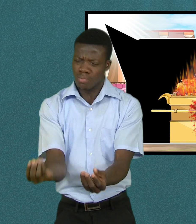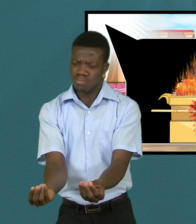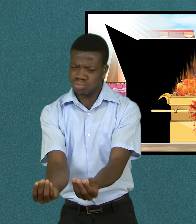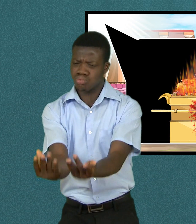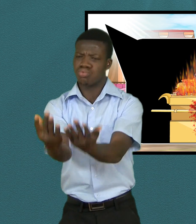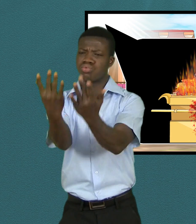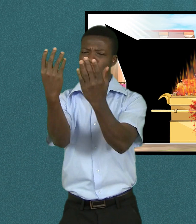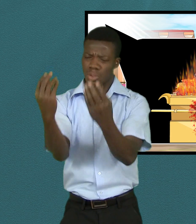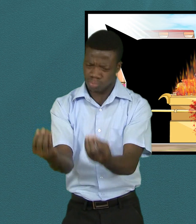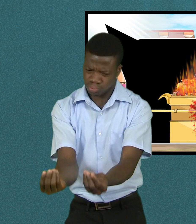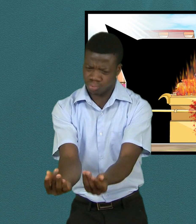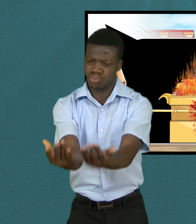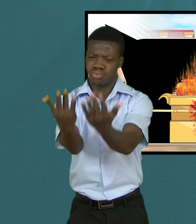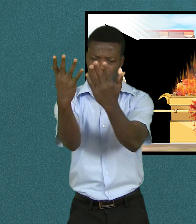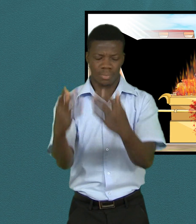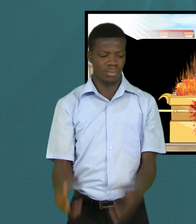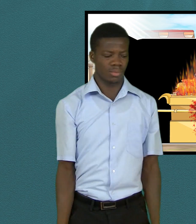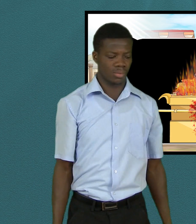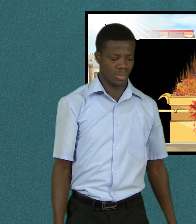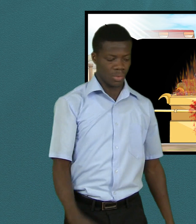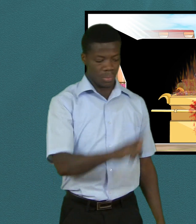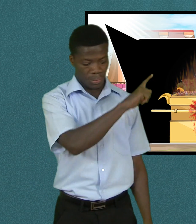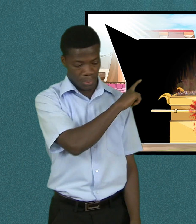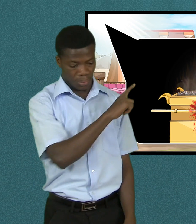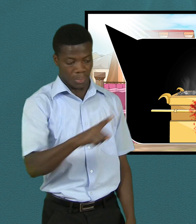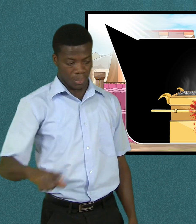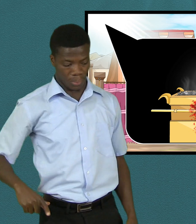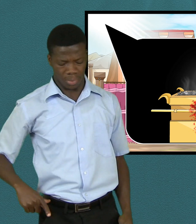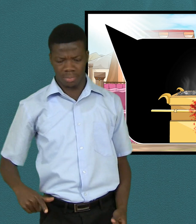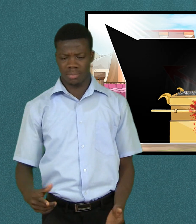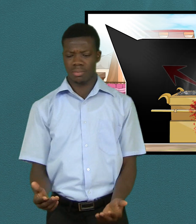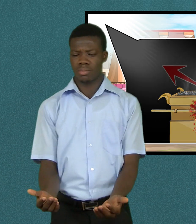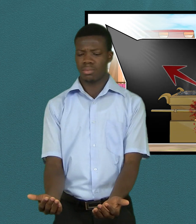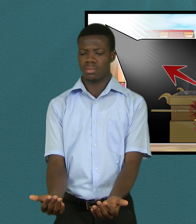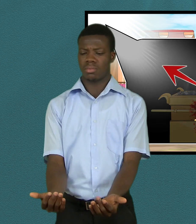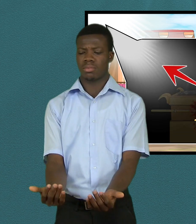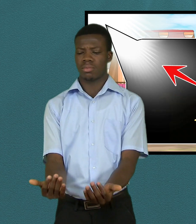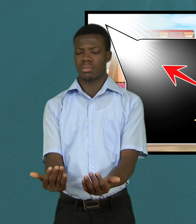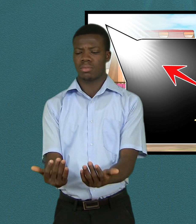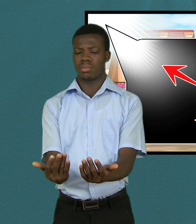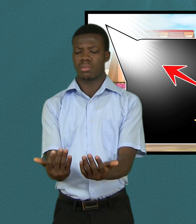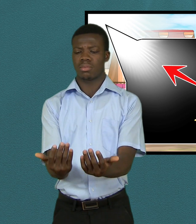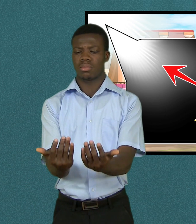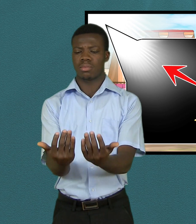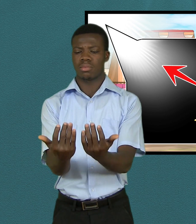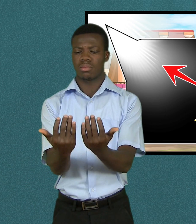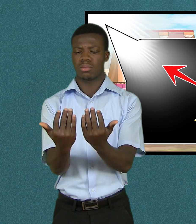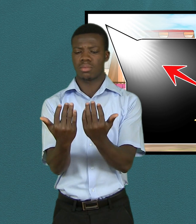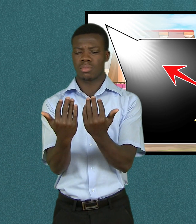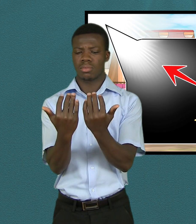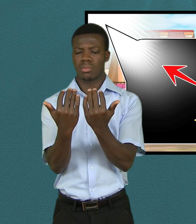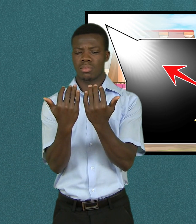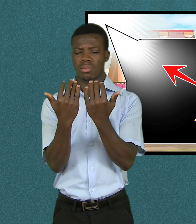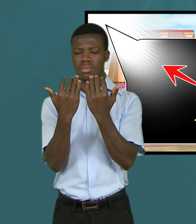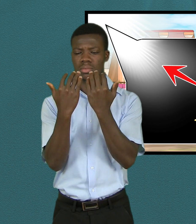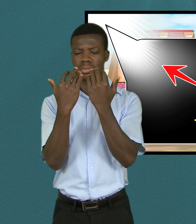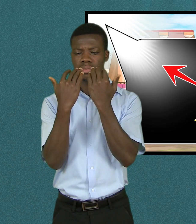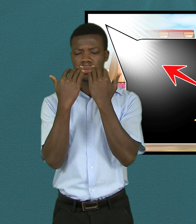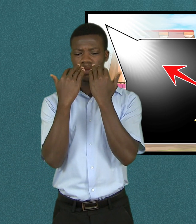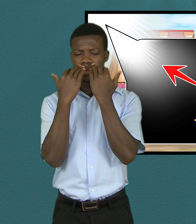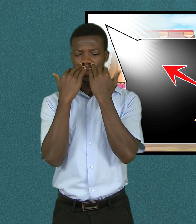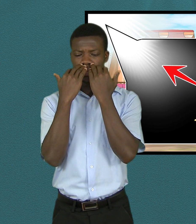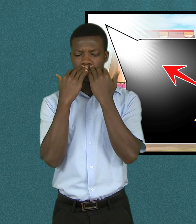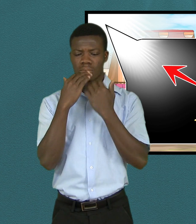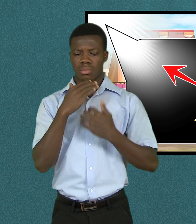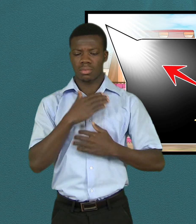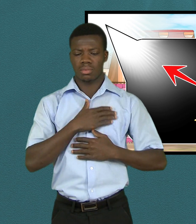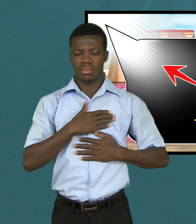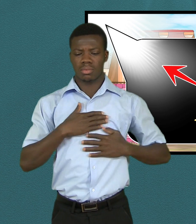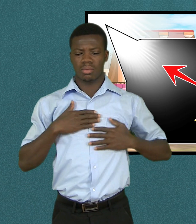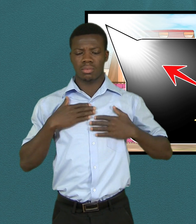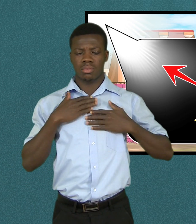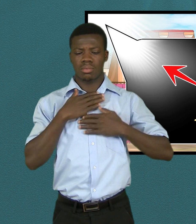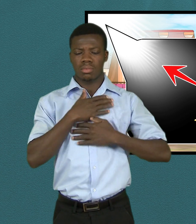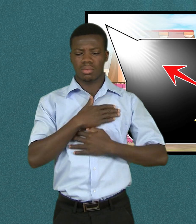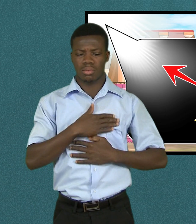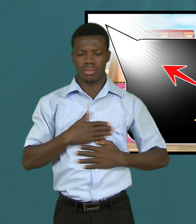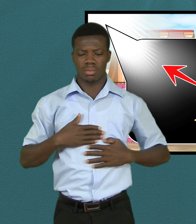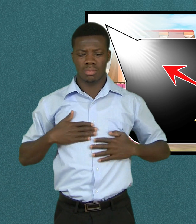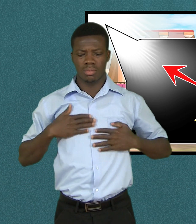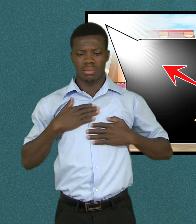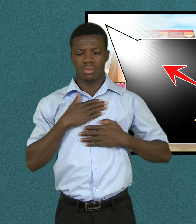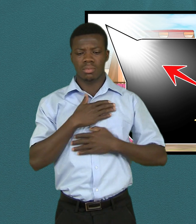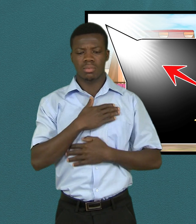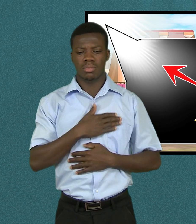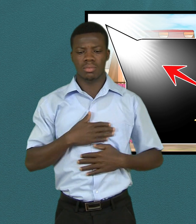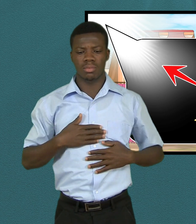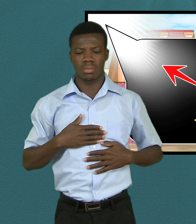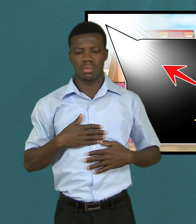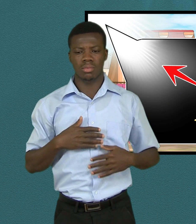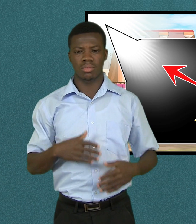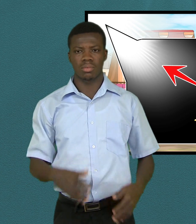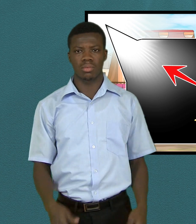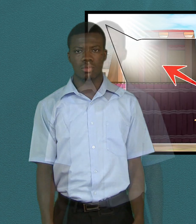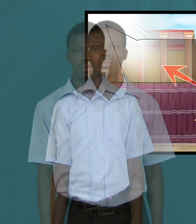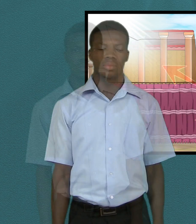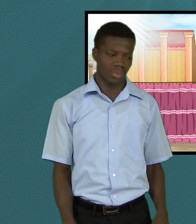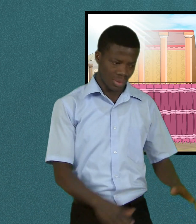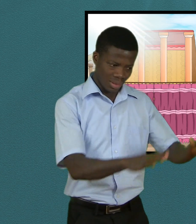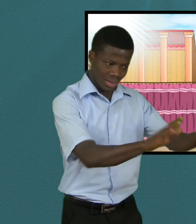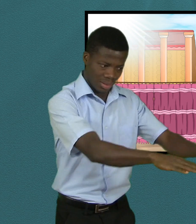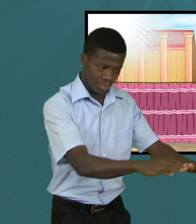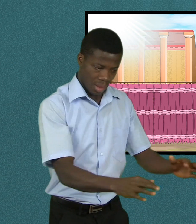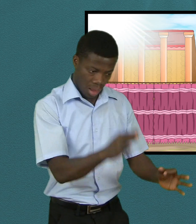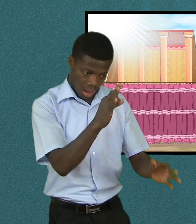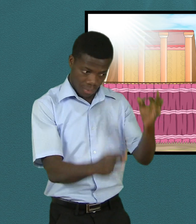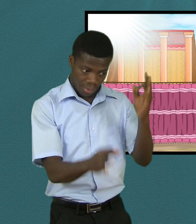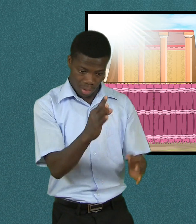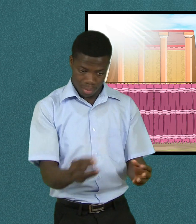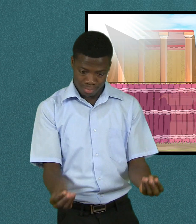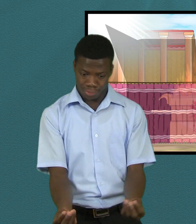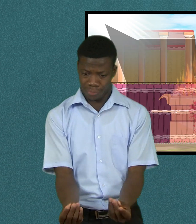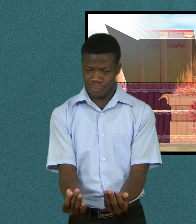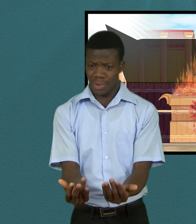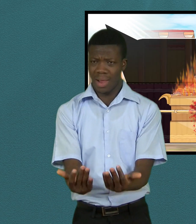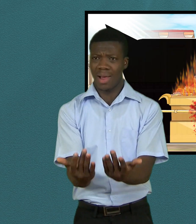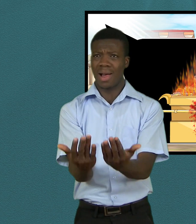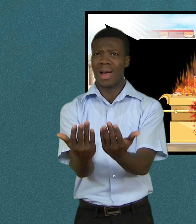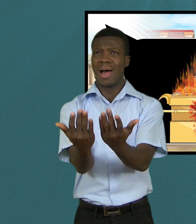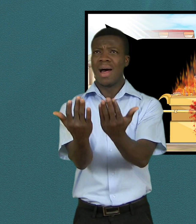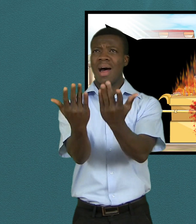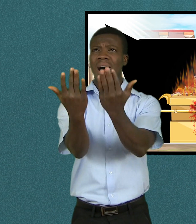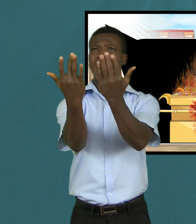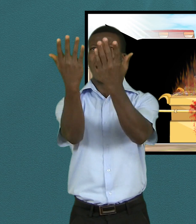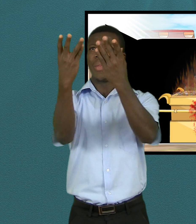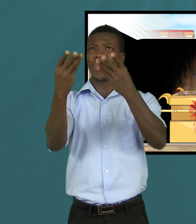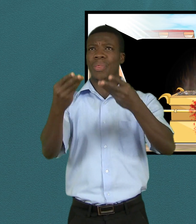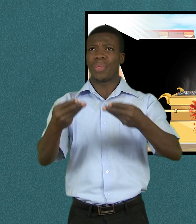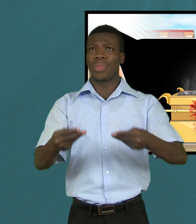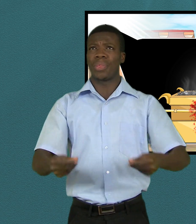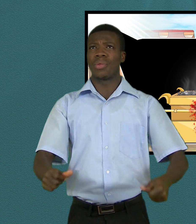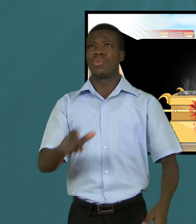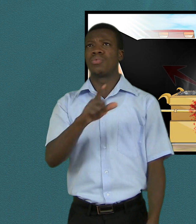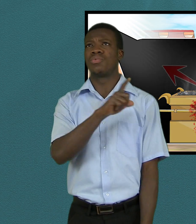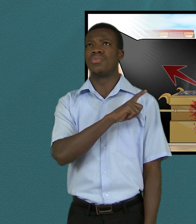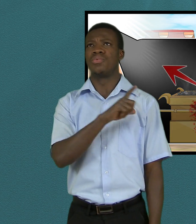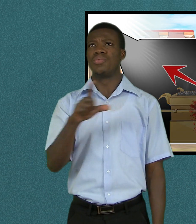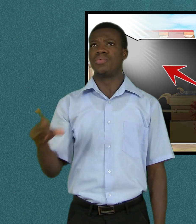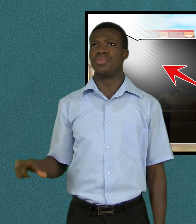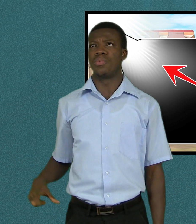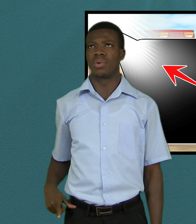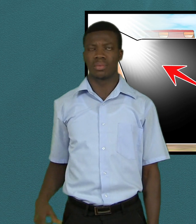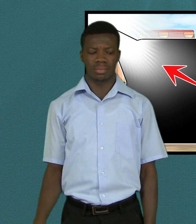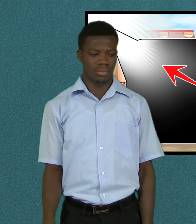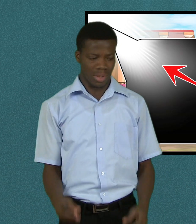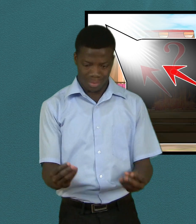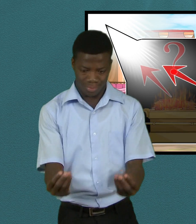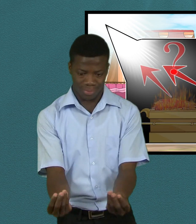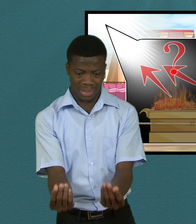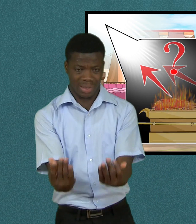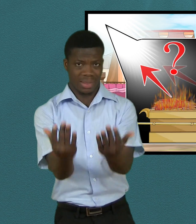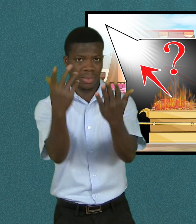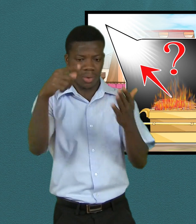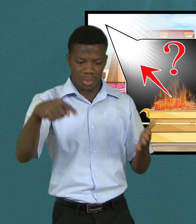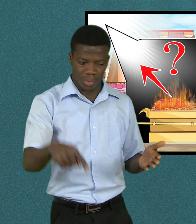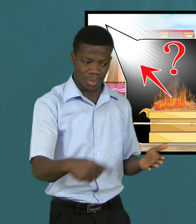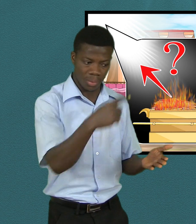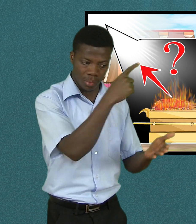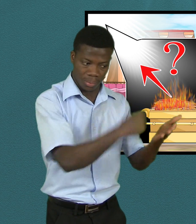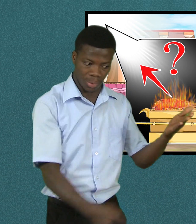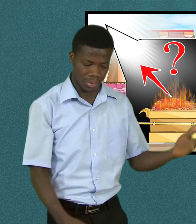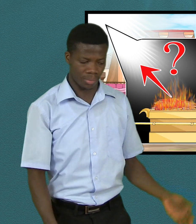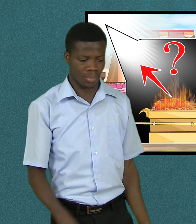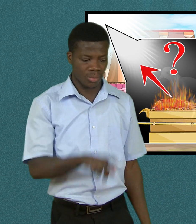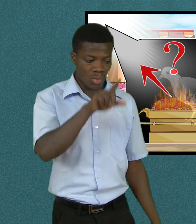it is a burnt offering, an offering made by fire, a pleasing aroma to the LORD.